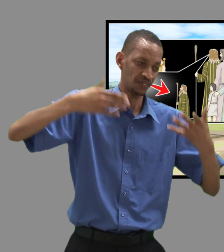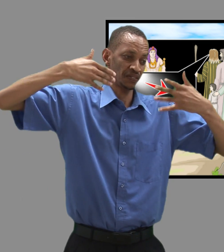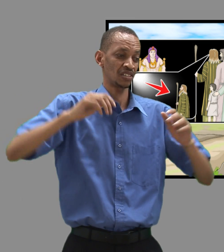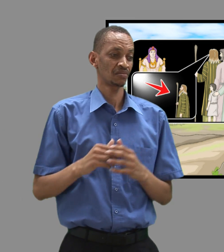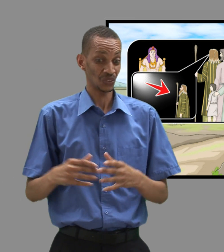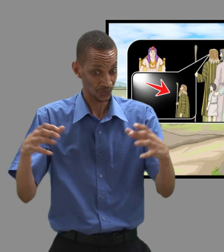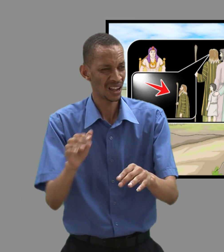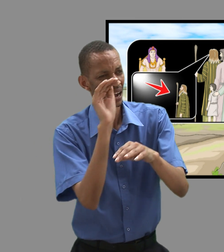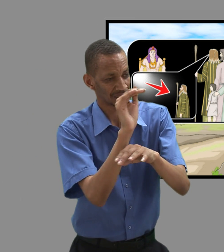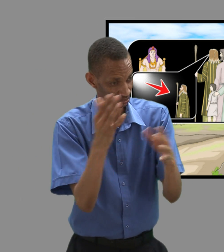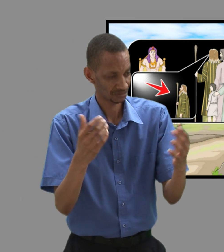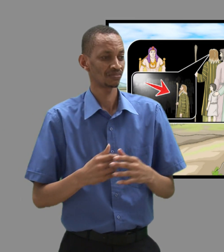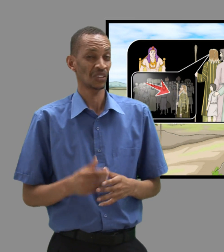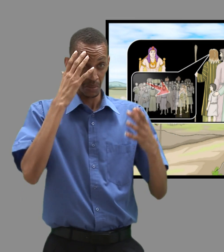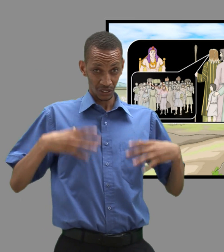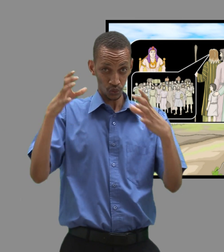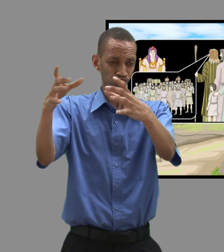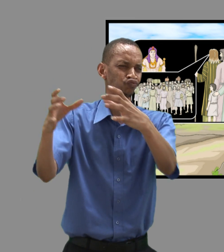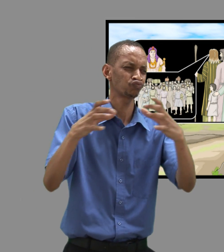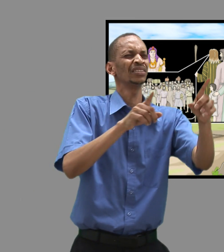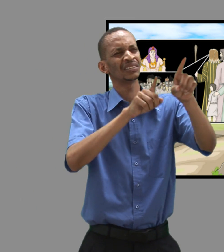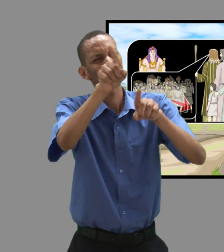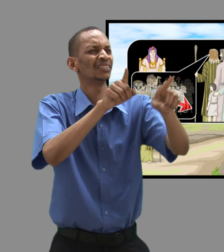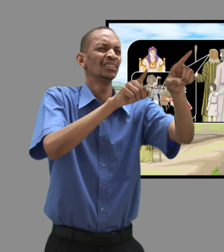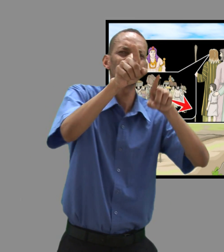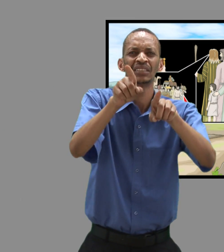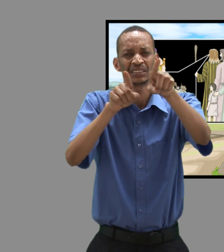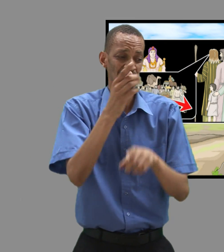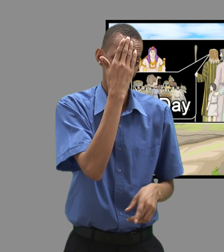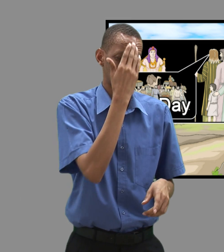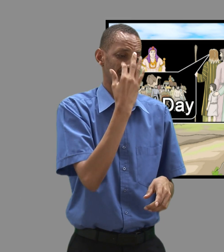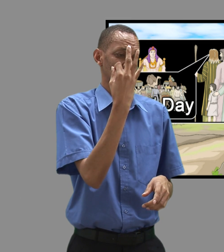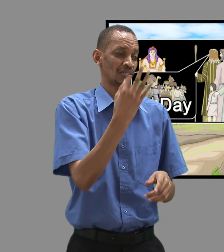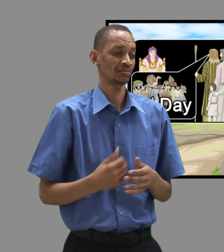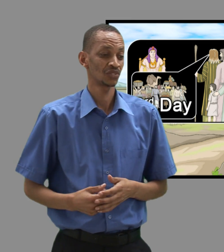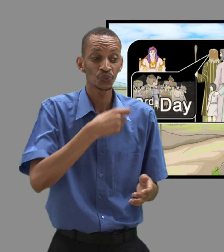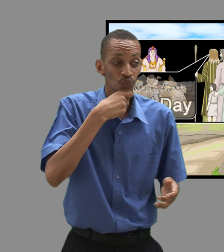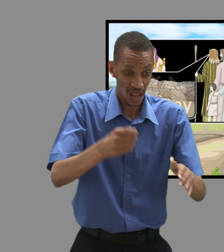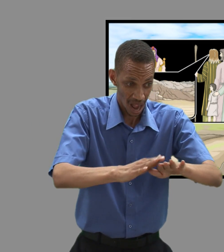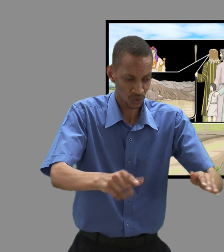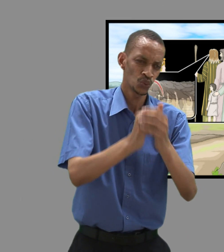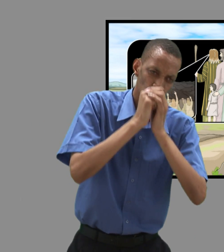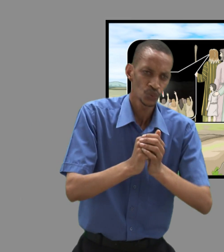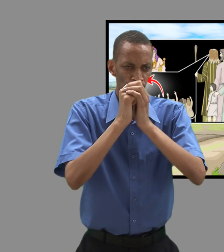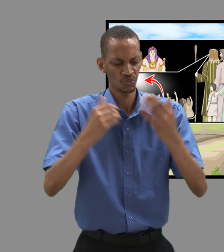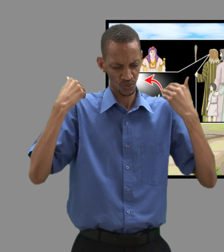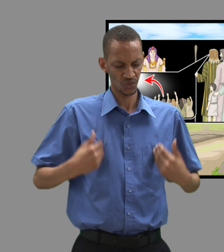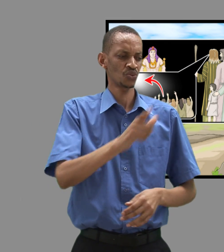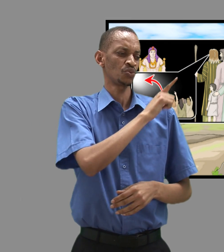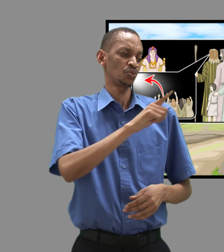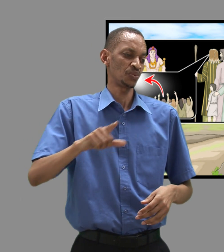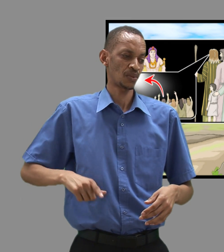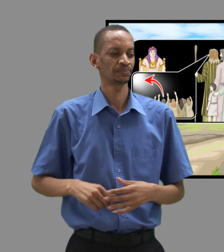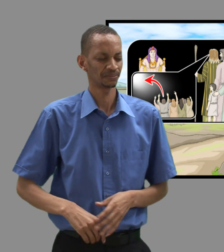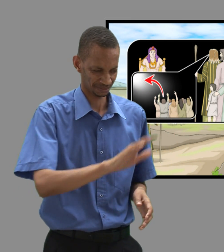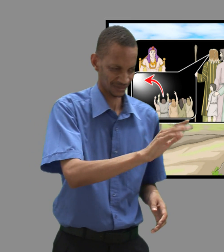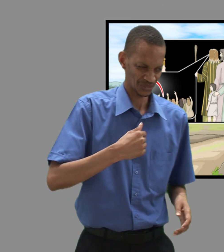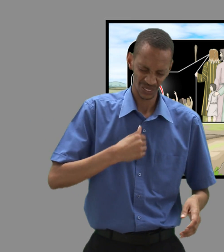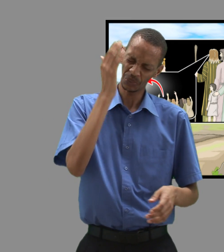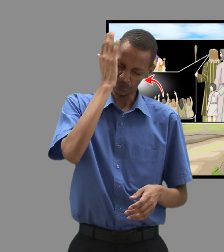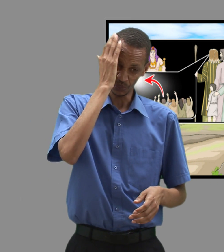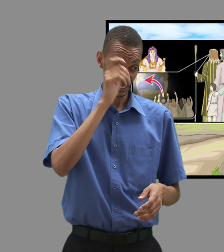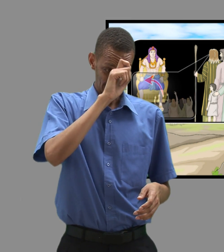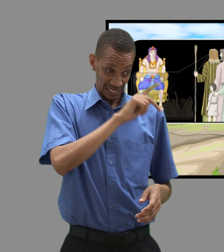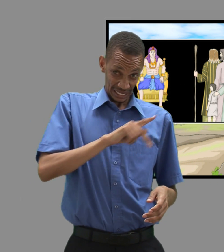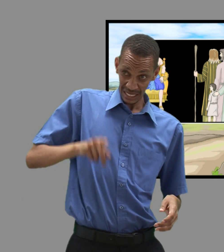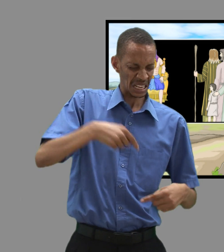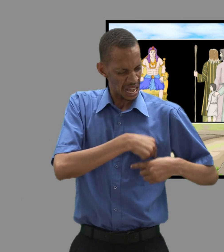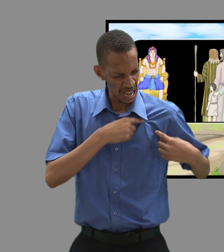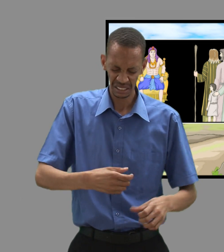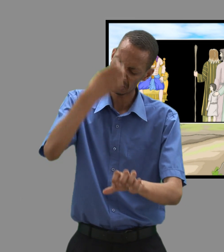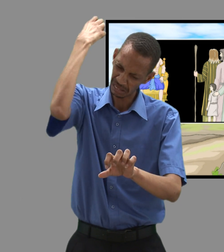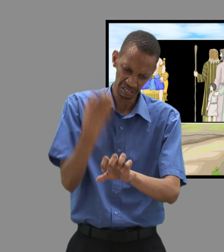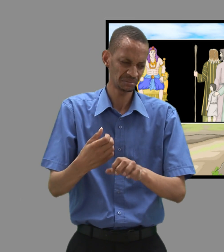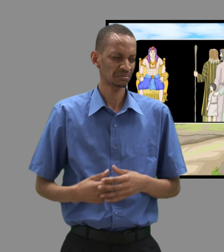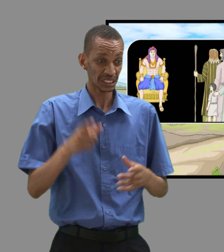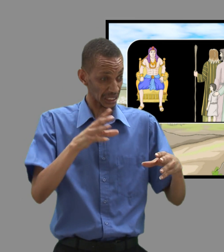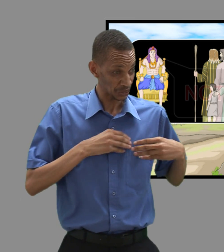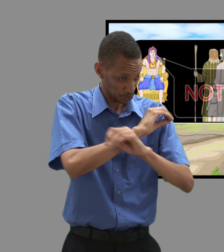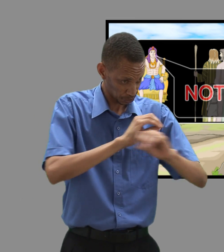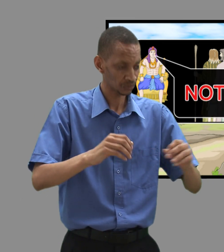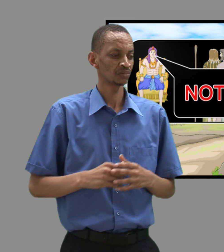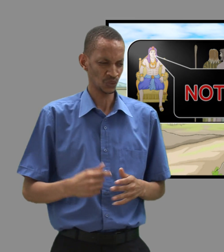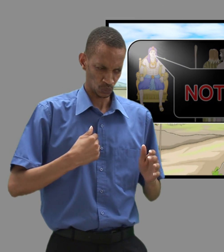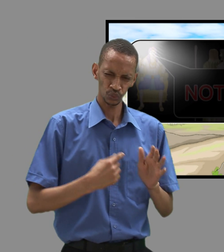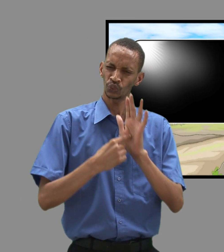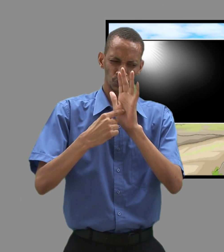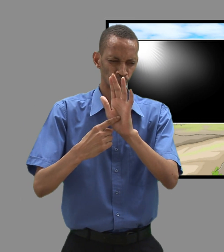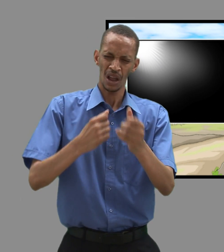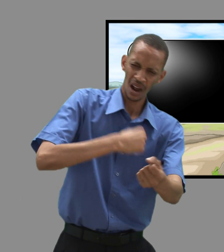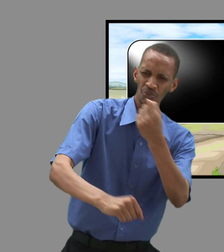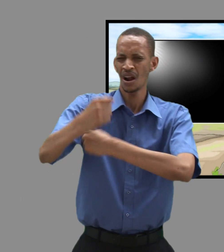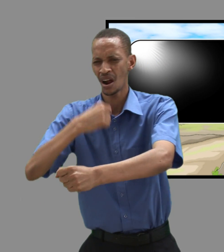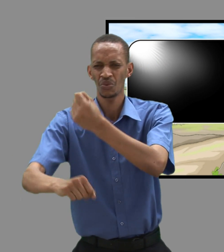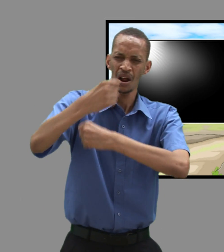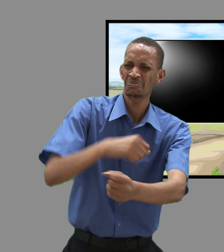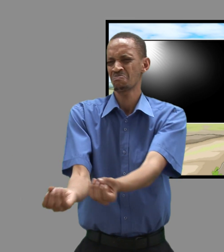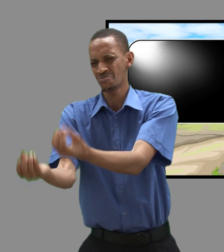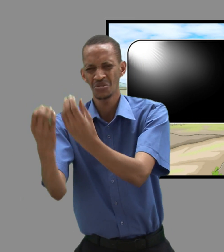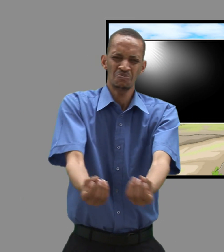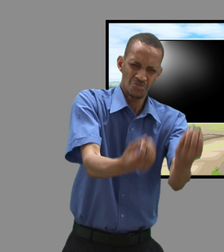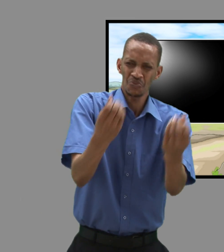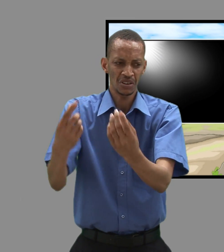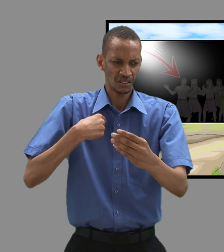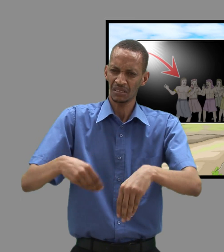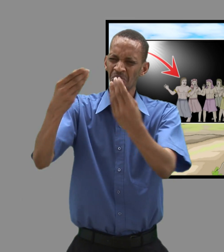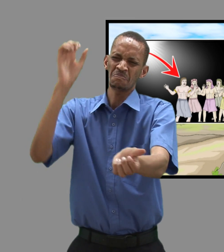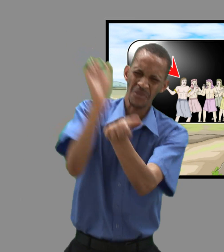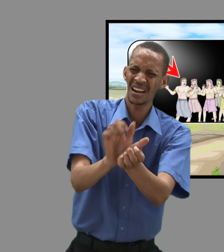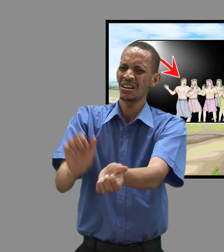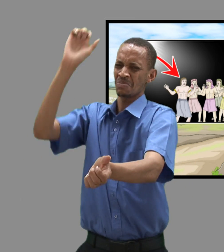Now please let us take a three-day journey into the wilderness, so that we may sacrifice to the LORD our God.’ But I know that the king of Egypt will not allow you to go unless a mighty hand compels him.